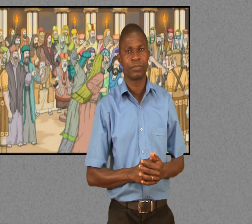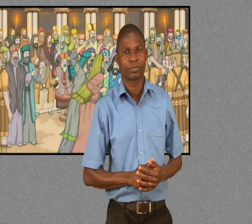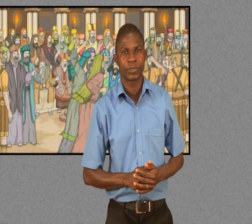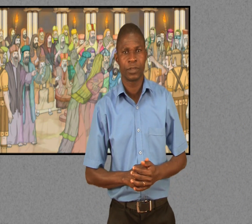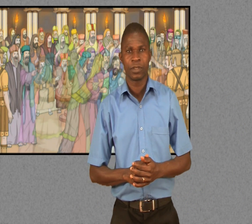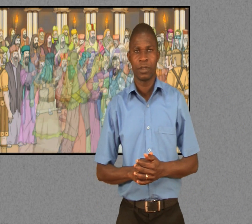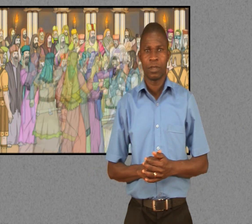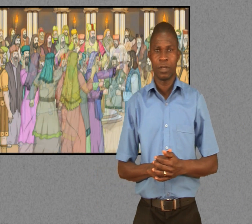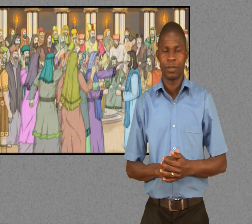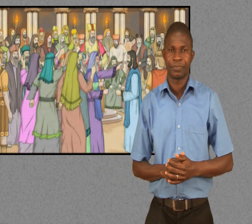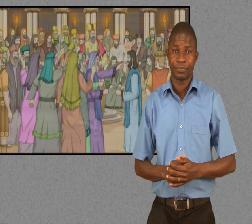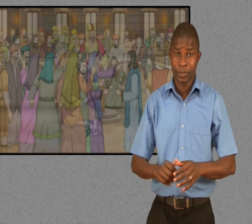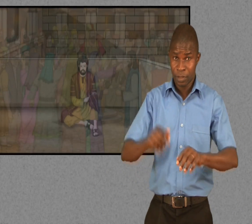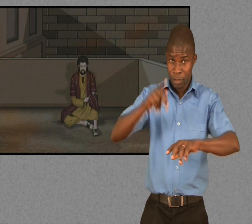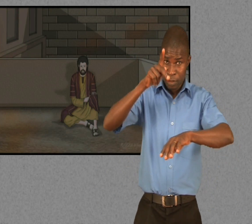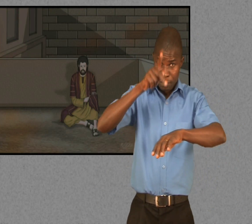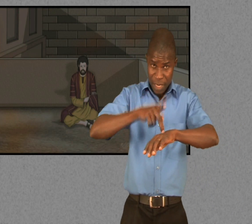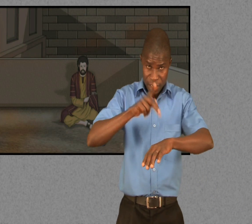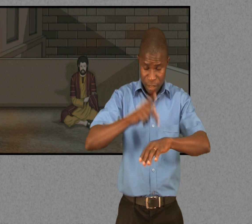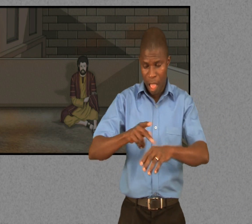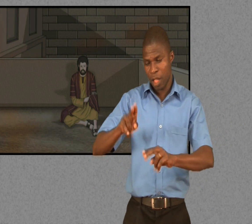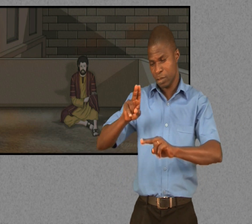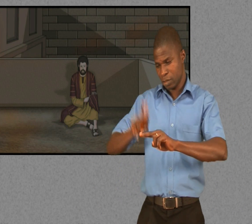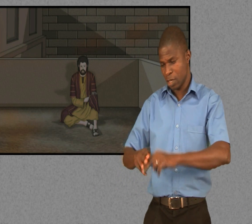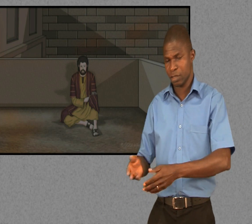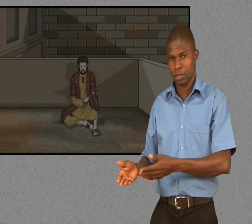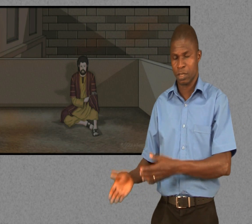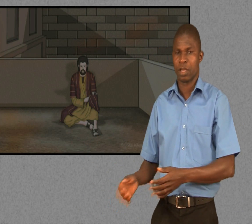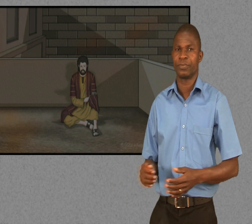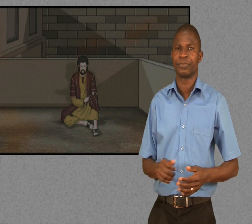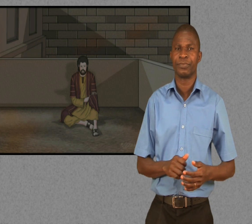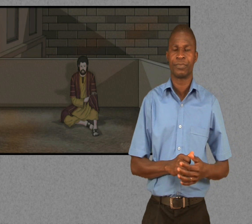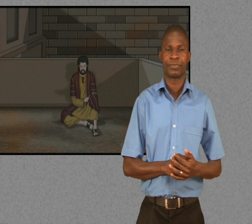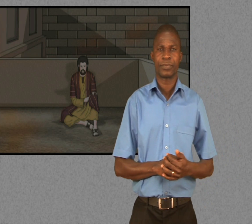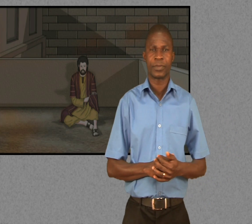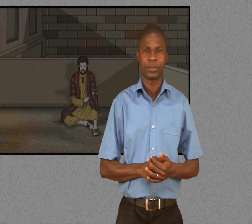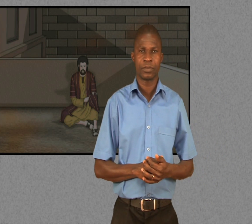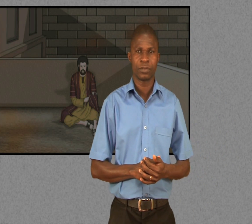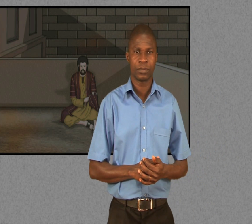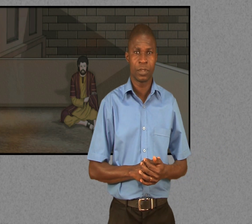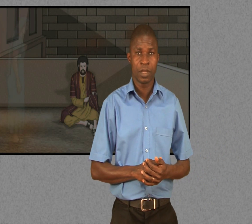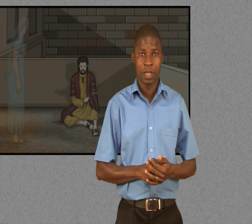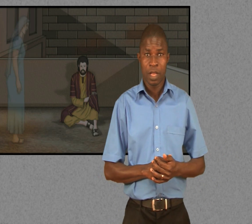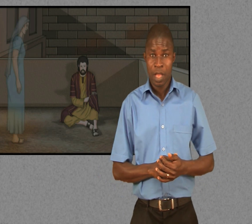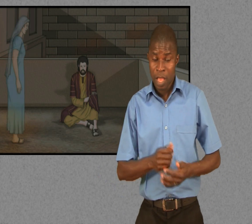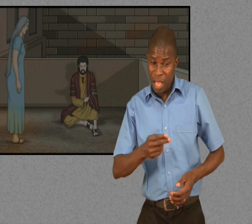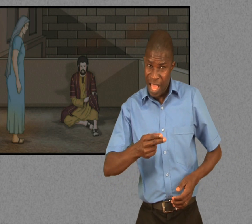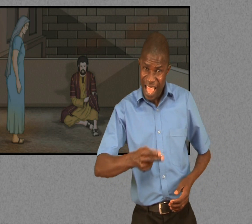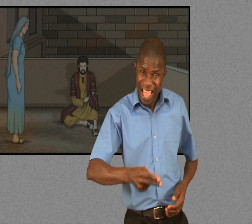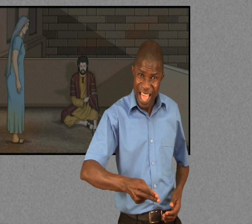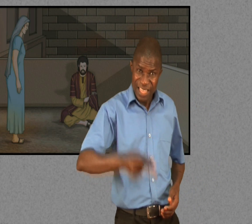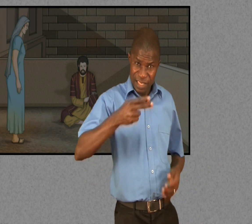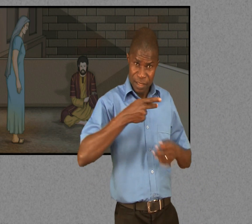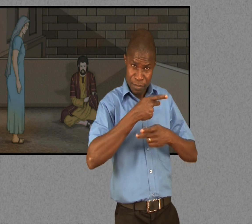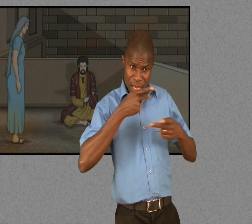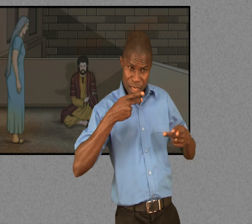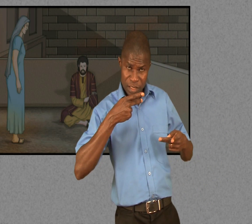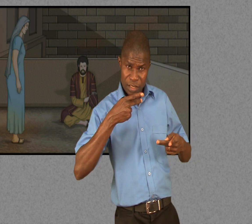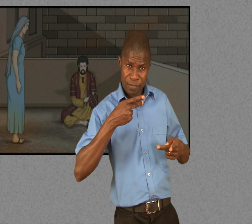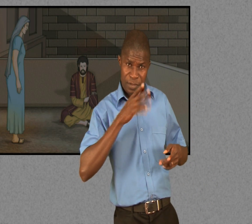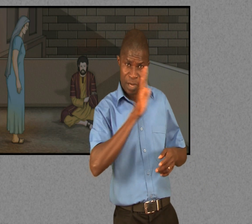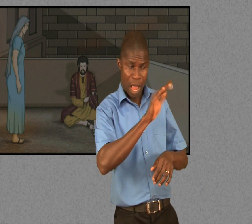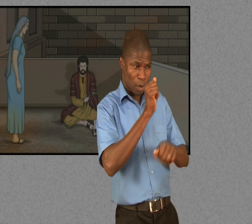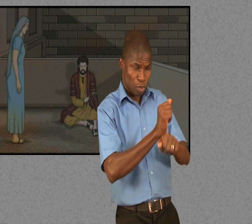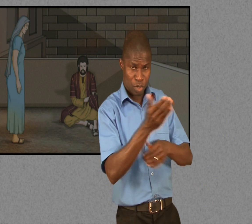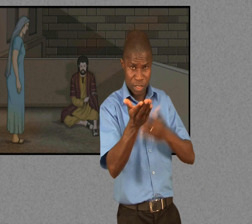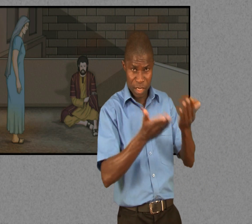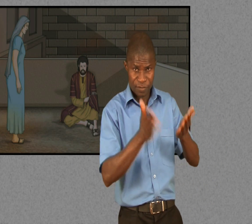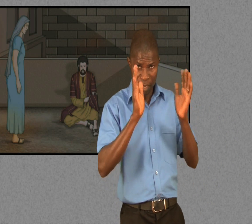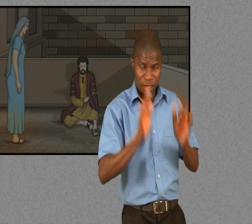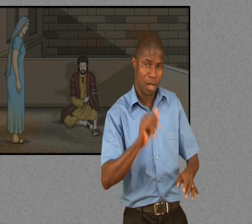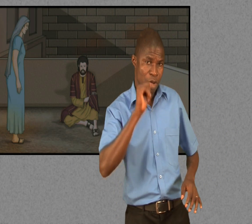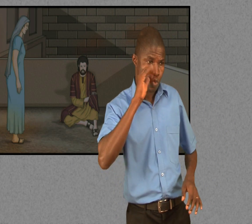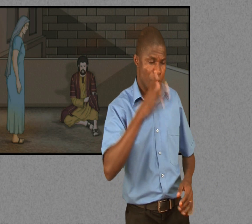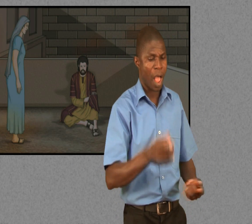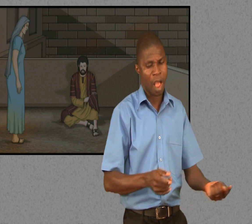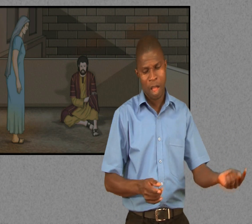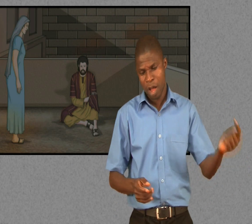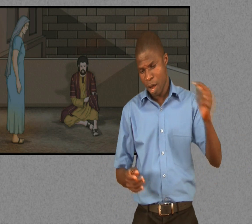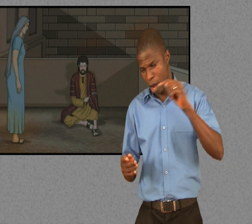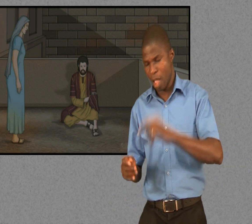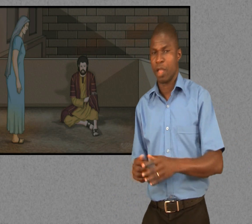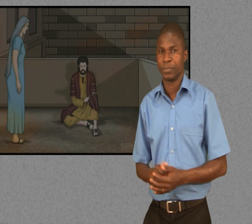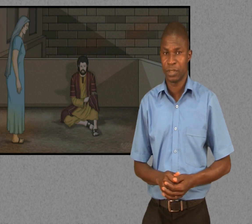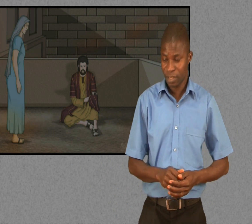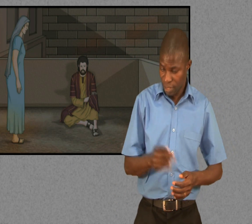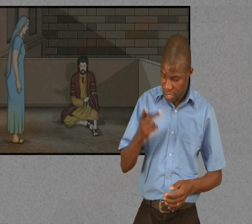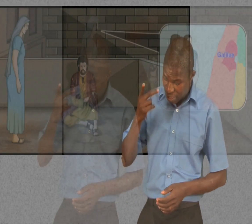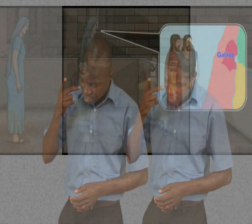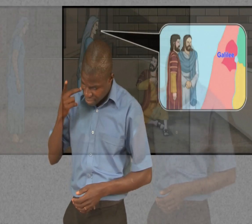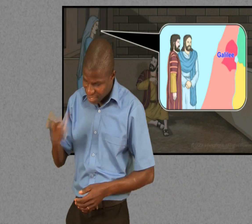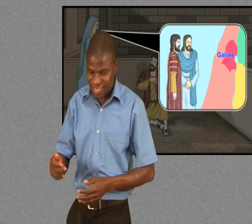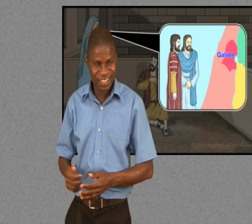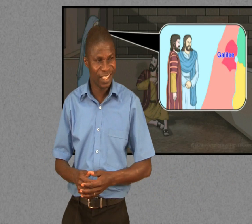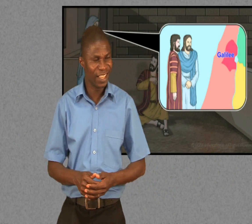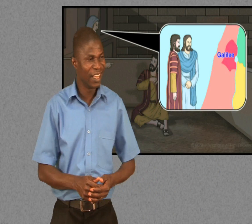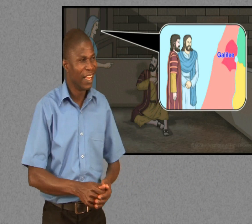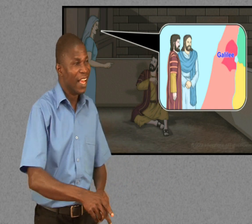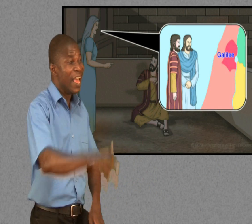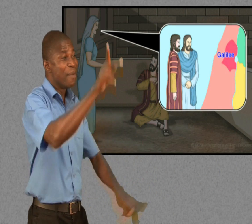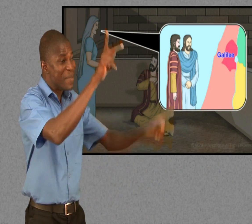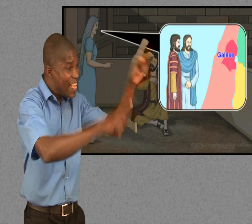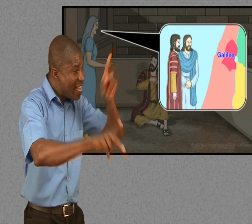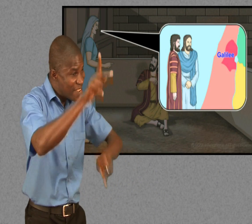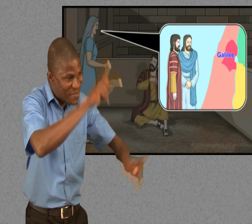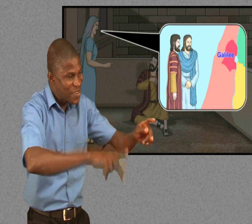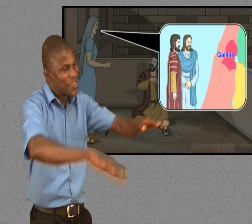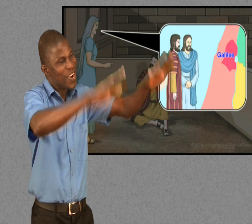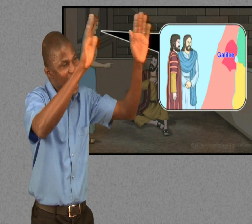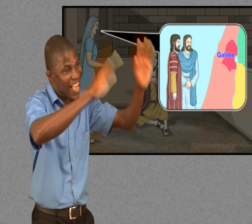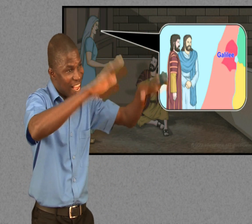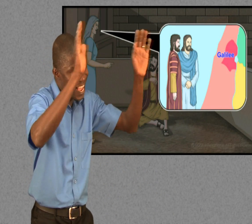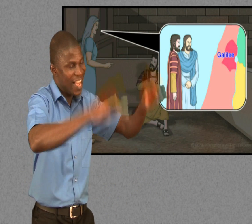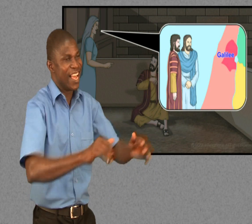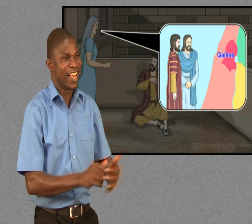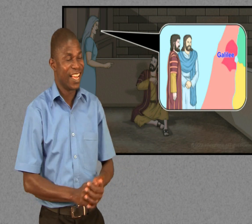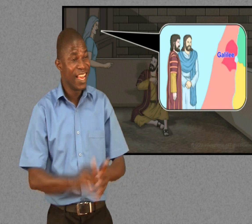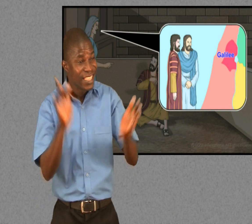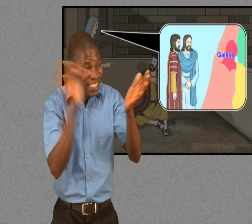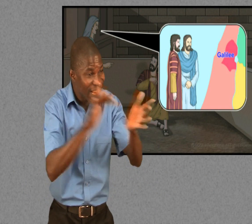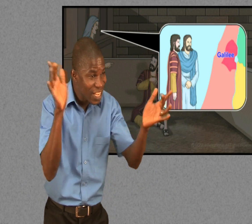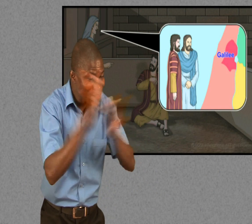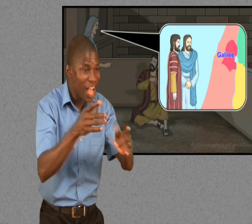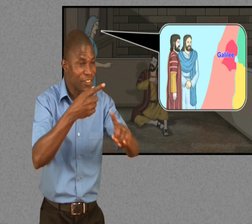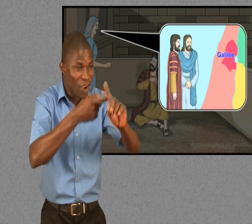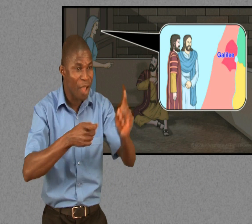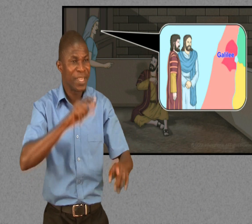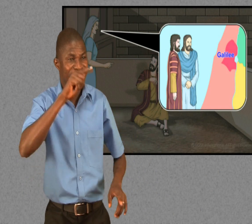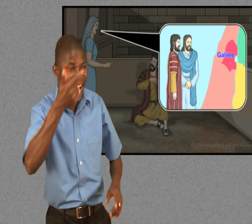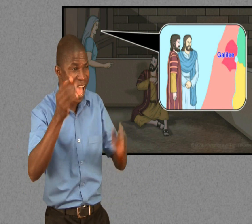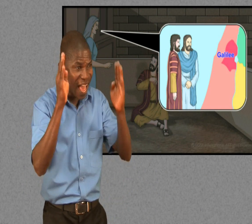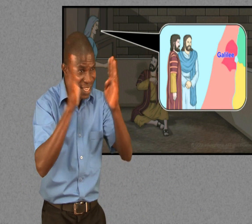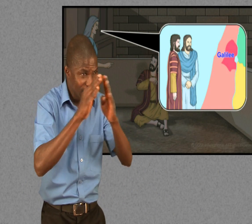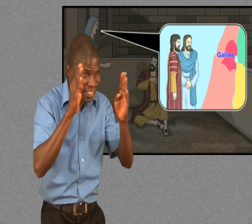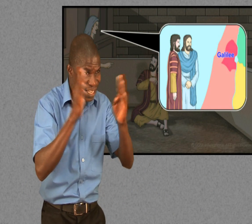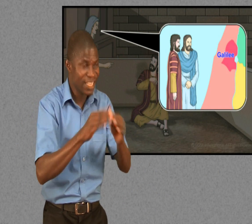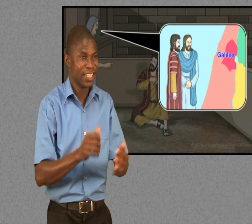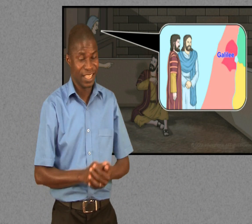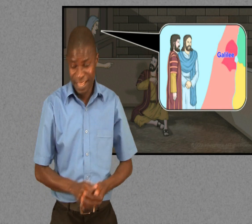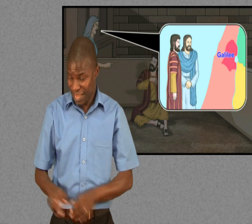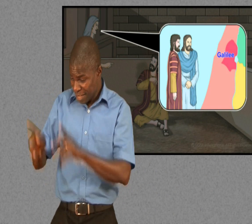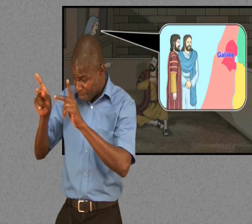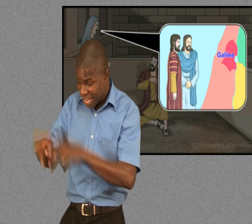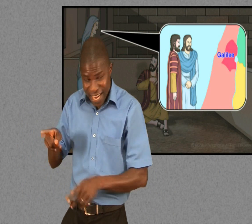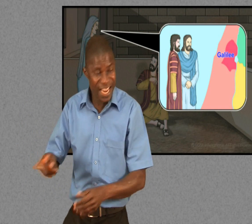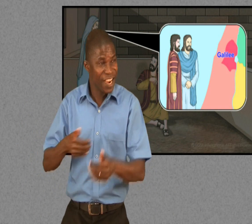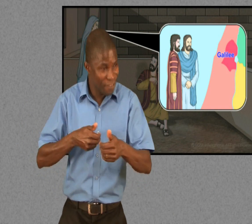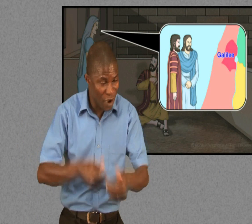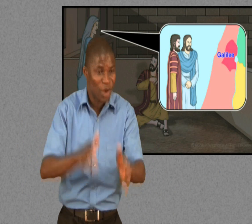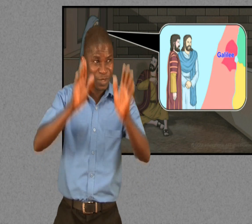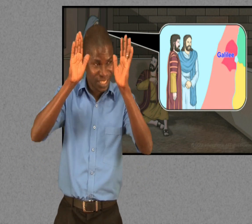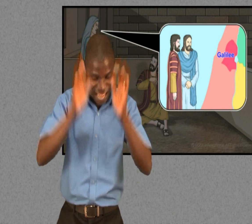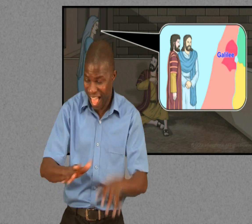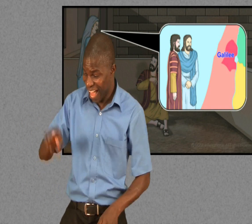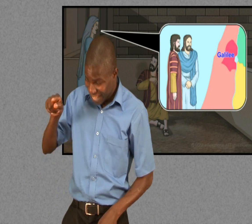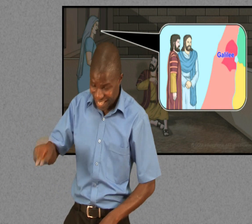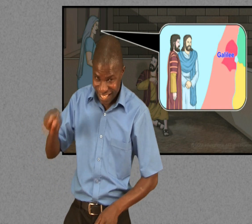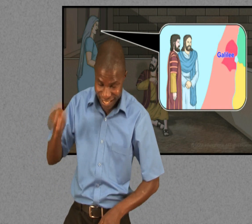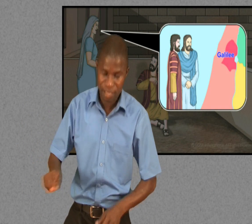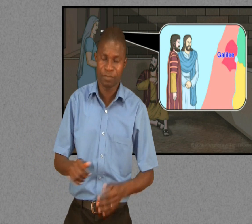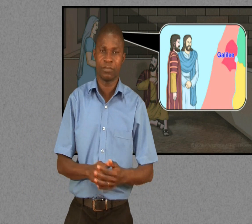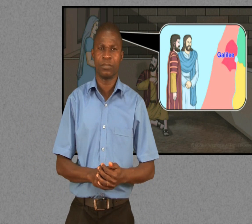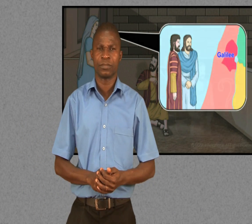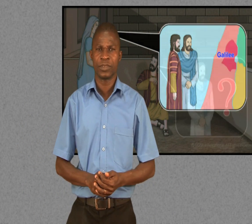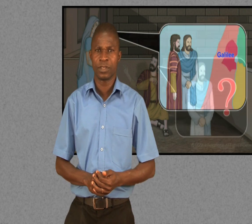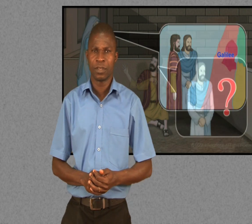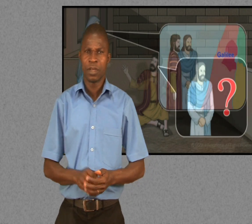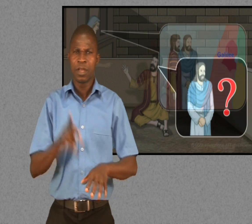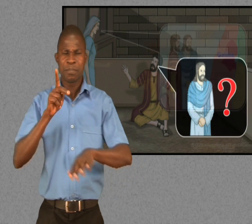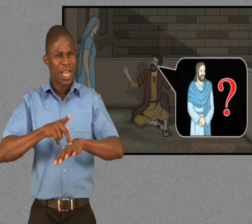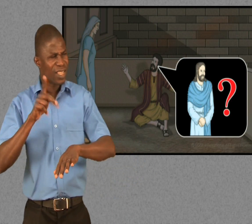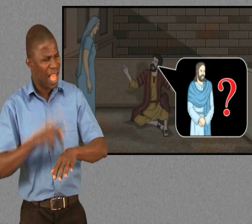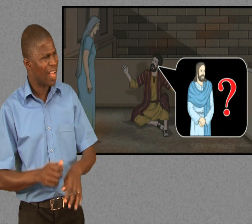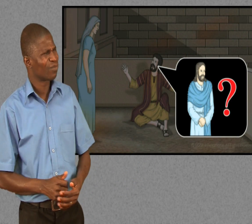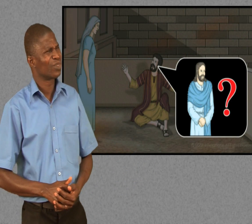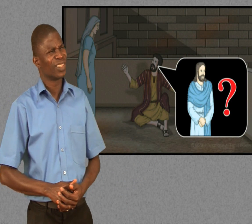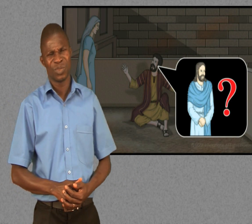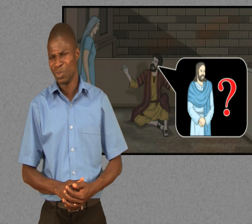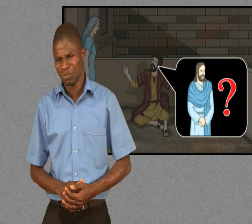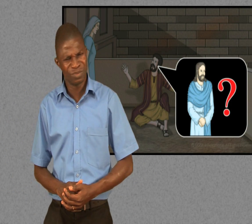Meanwhile, Peter was sitting out in the courtyard, and a servant girl came up to him. “You also were with Jesus the Galilean,” she said.